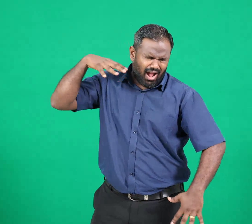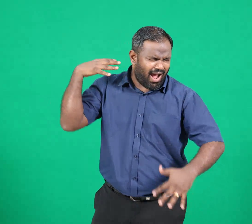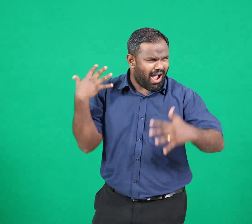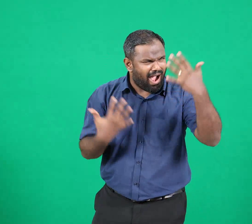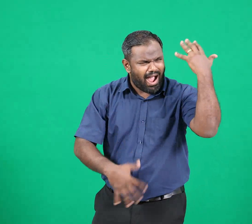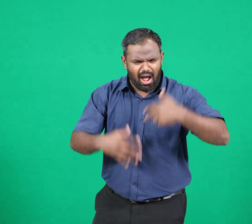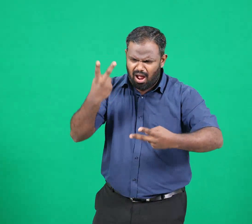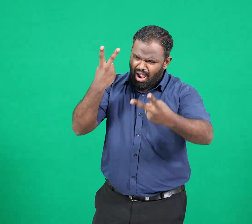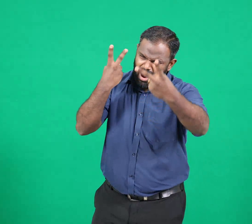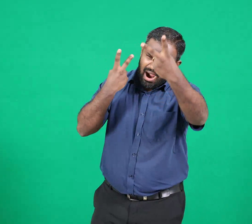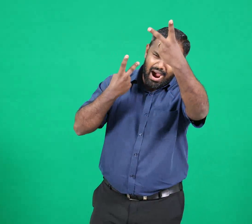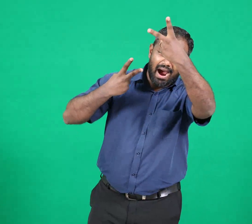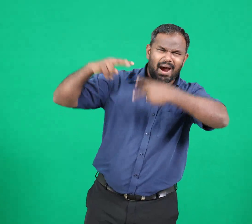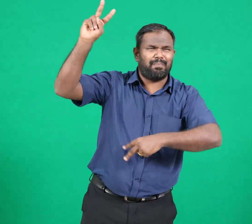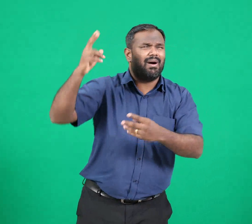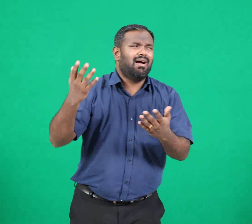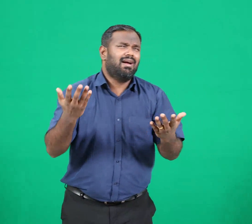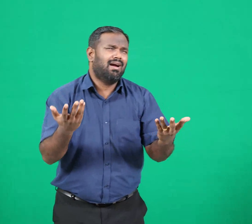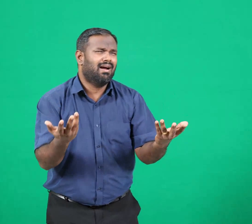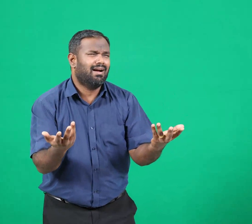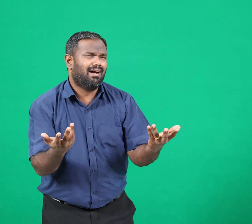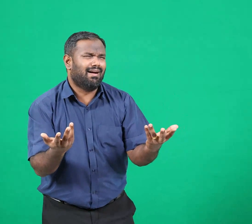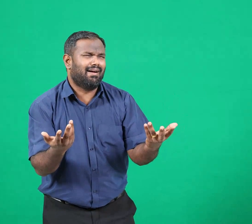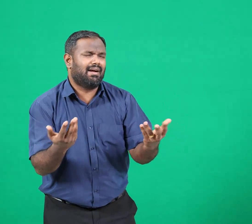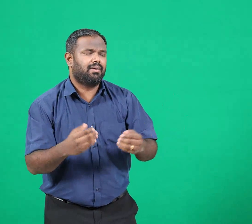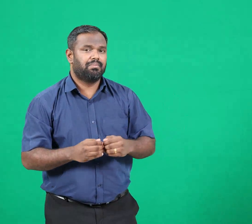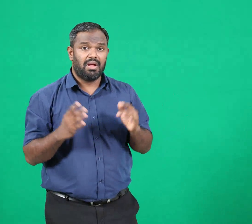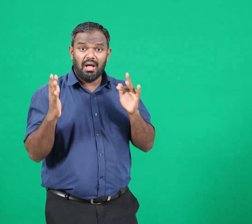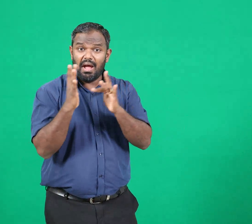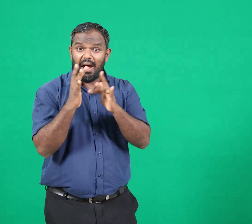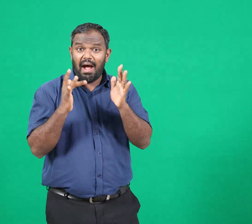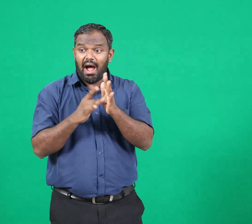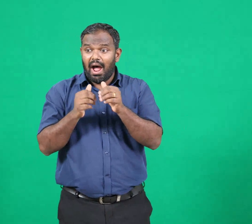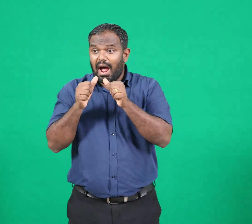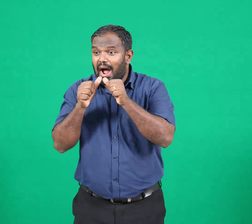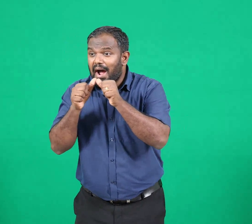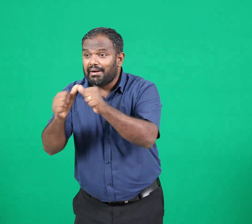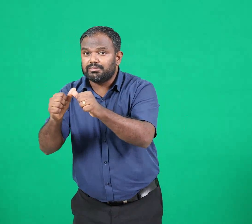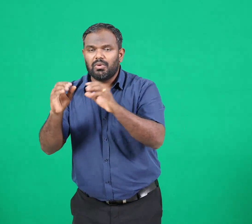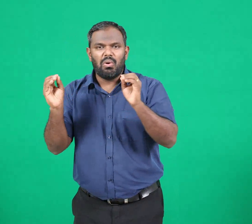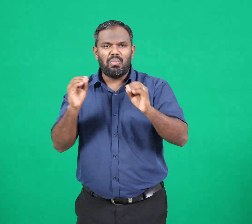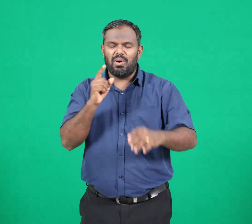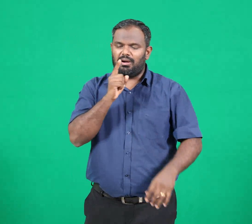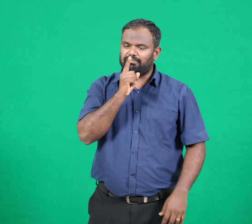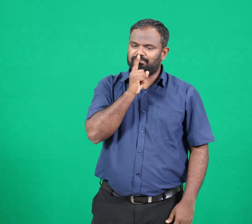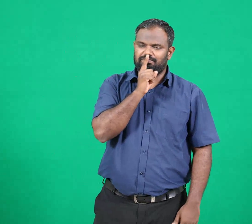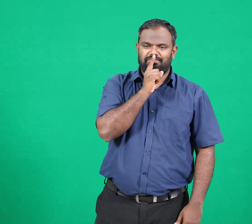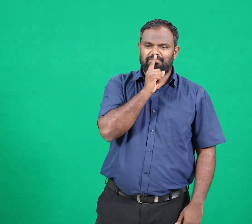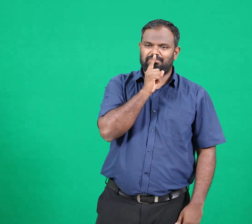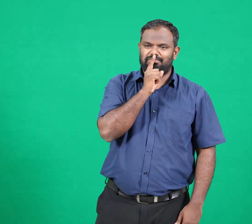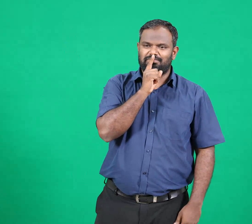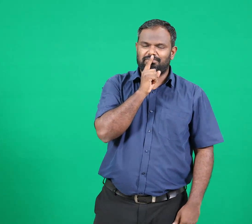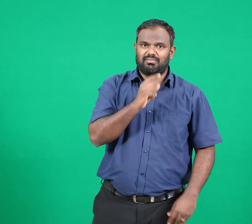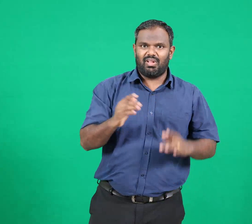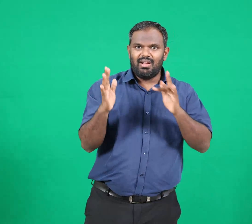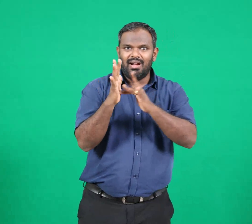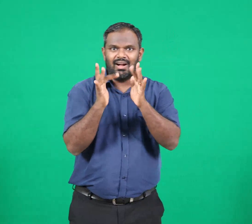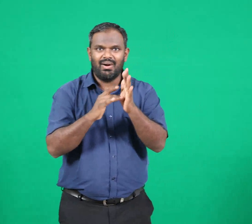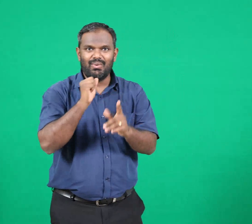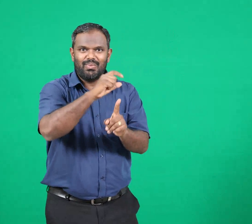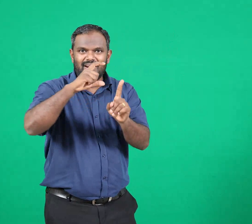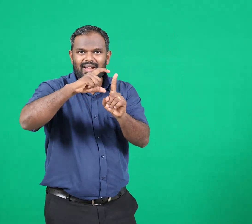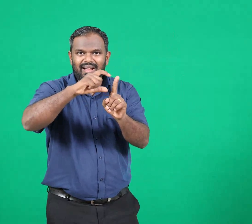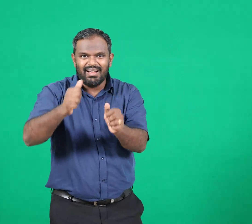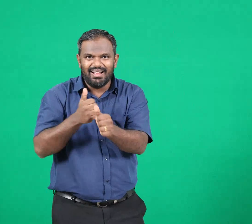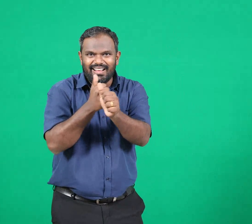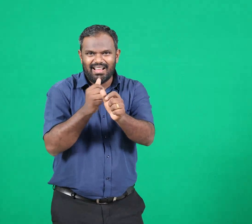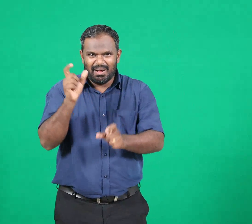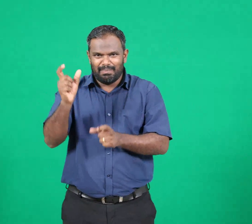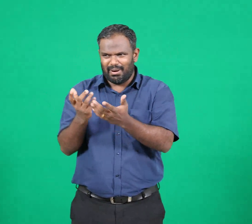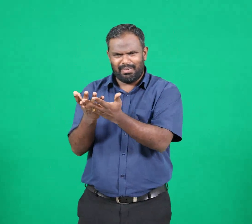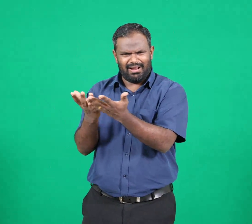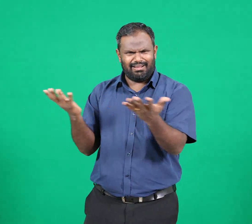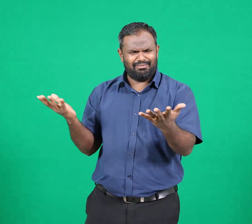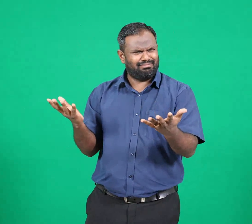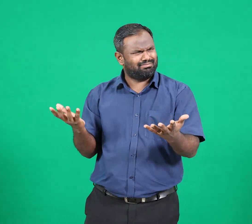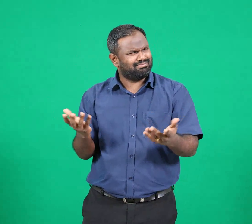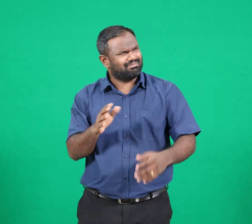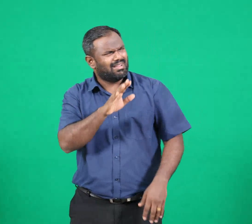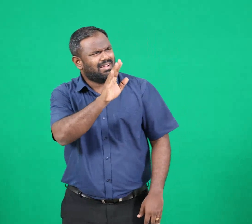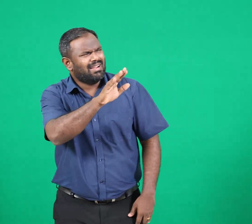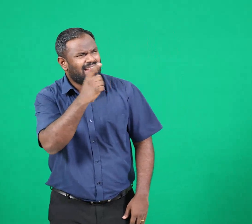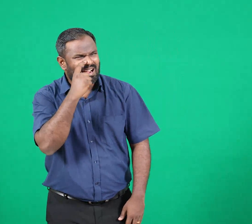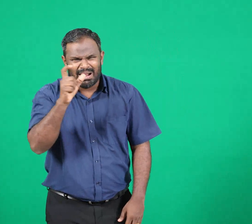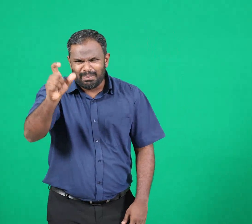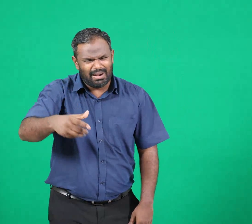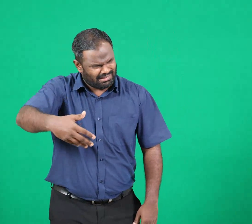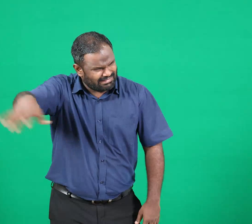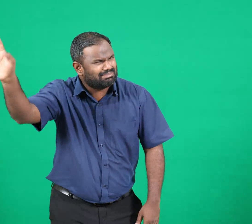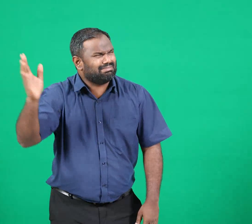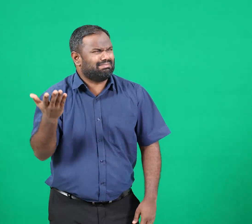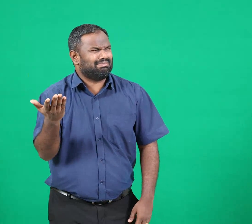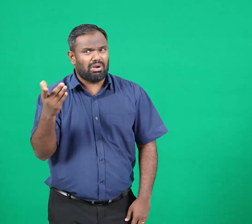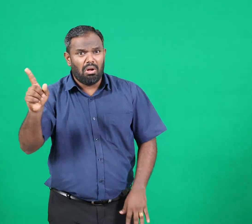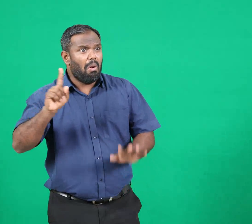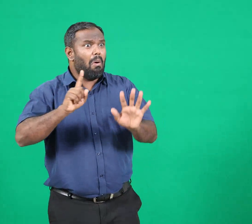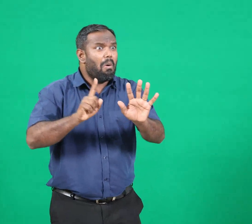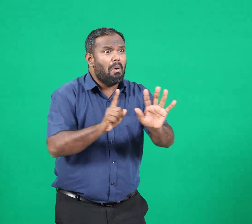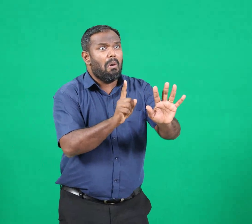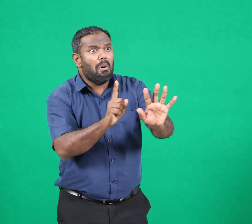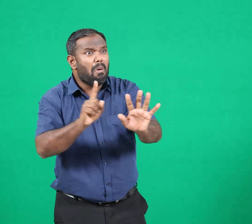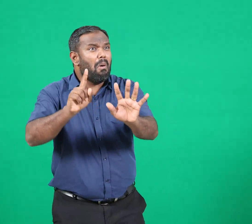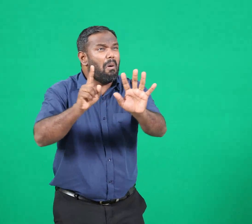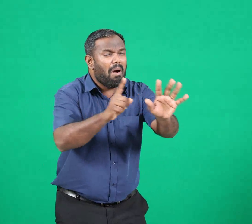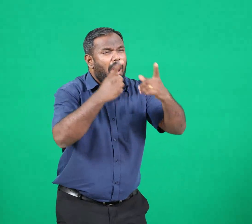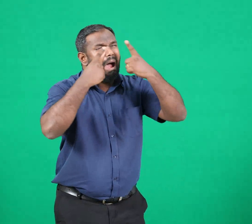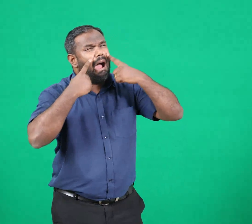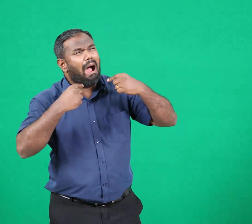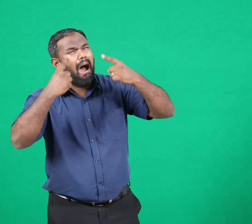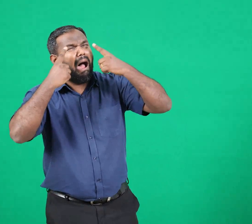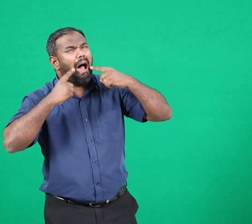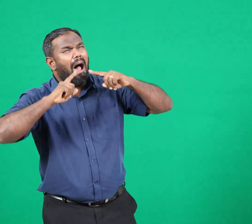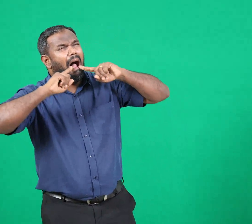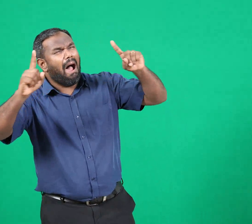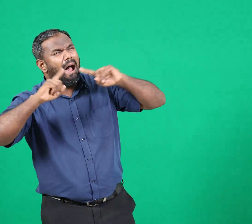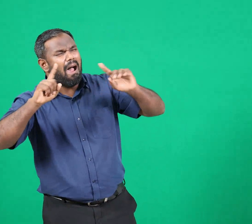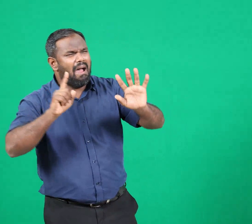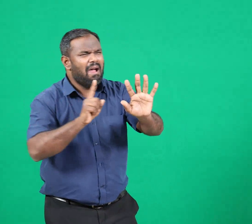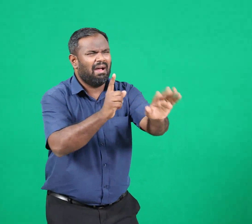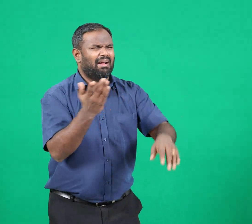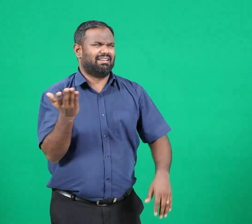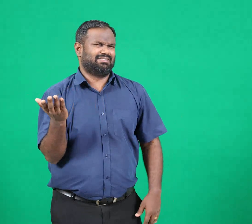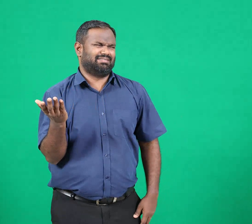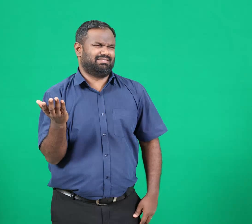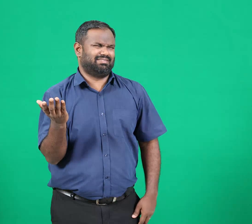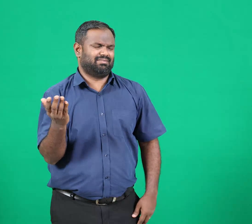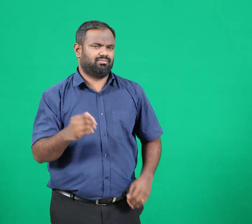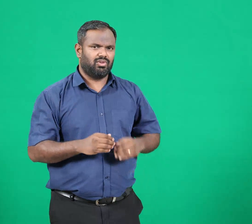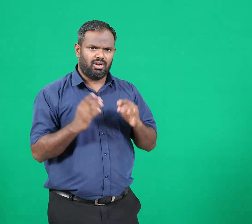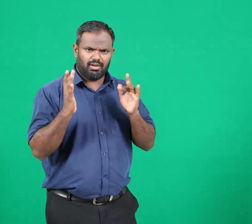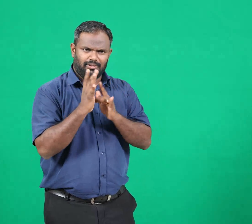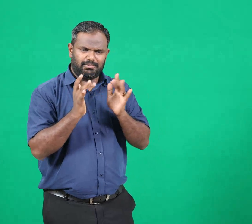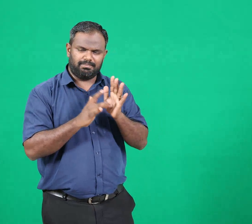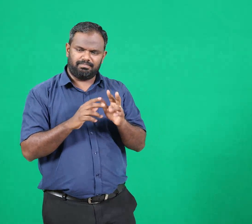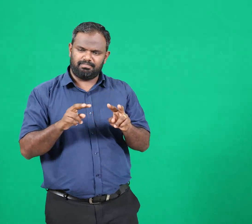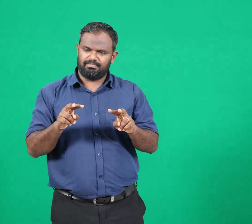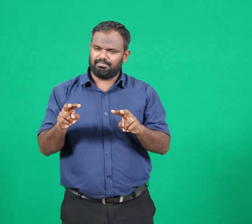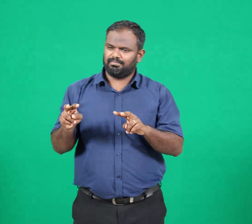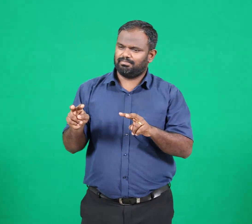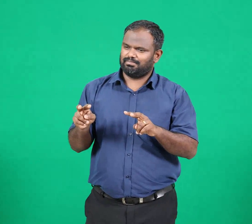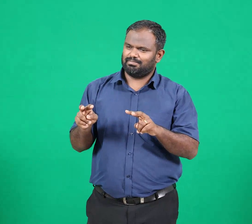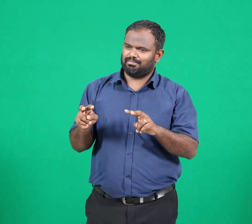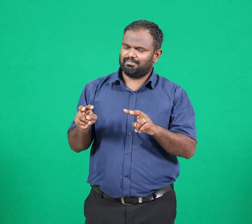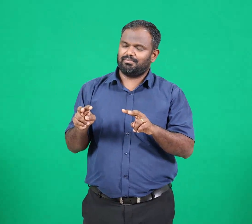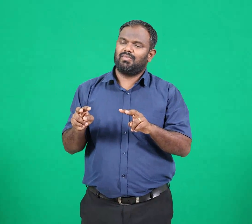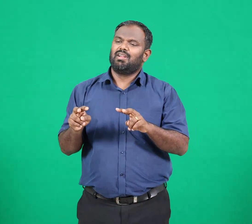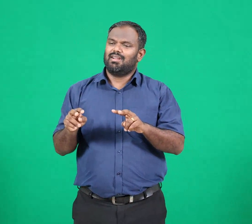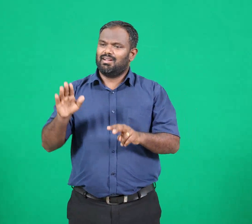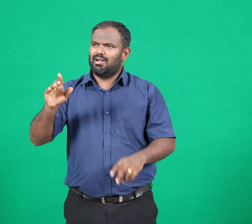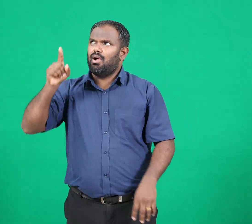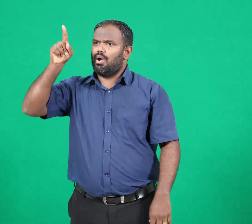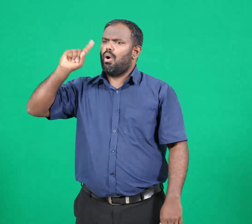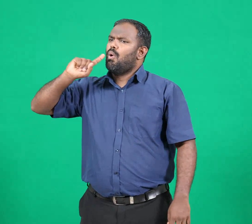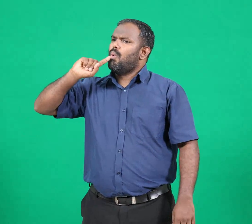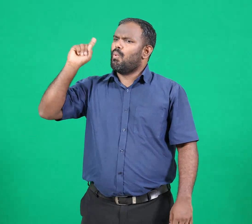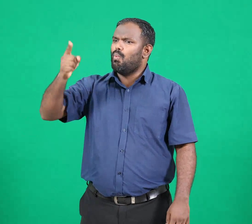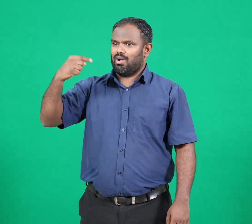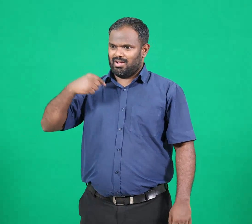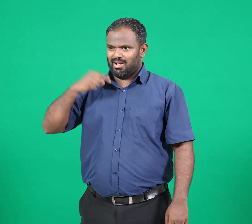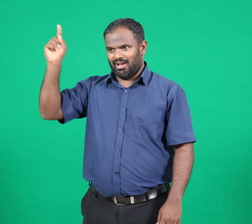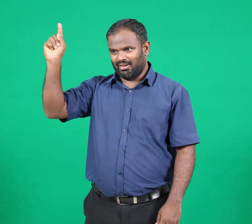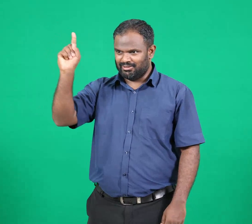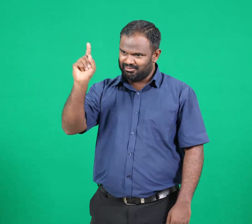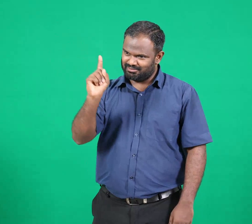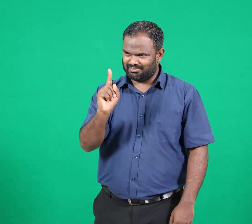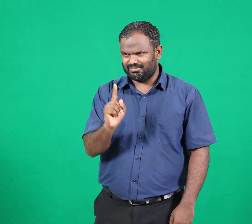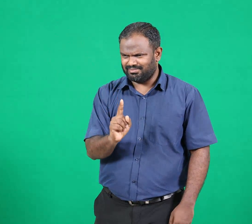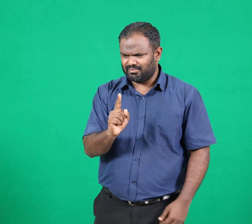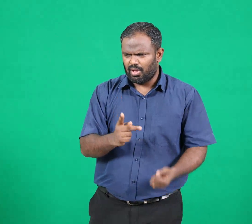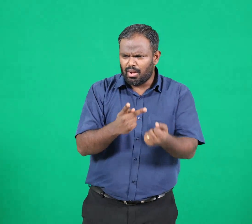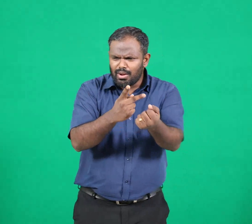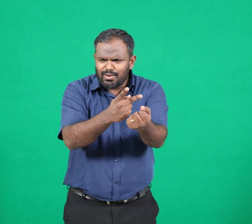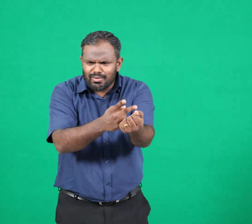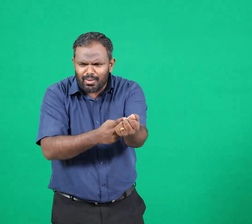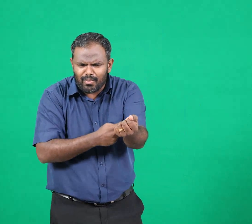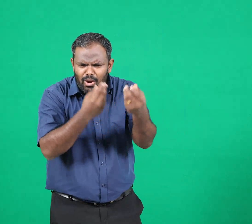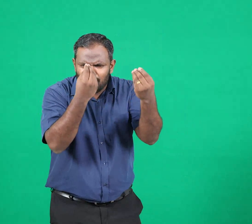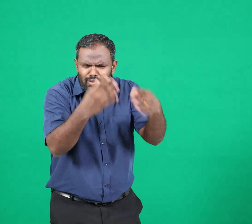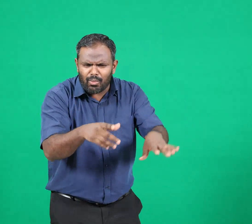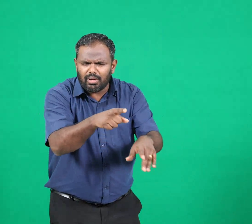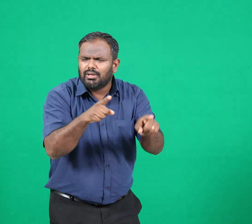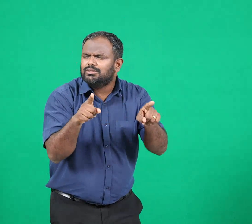But Jesus did not answer a word. So His disciples came and urged Him, "Send her away, for she keeps crying out after us."